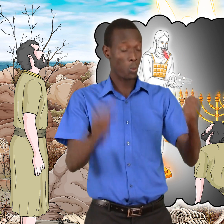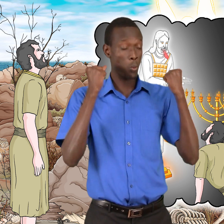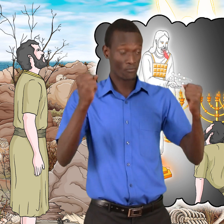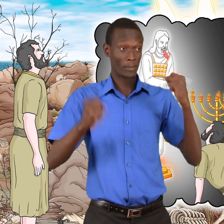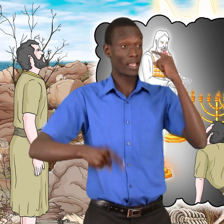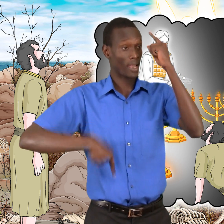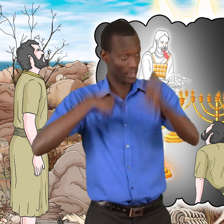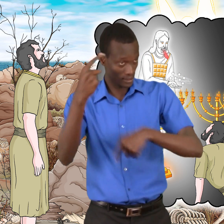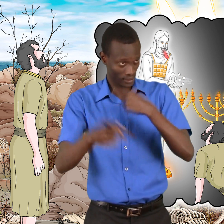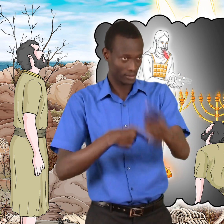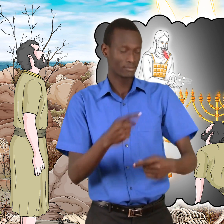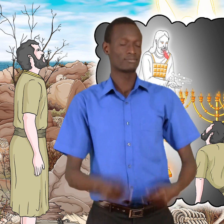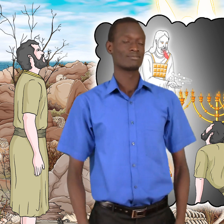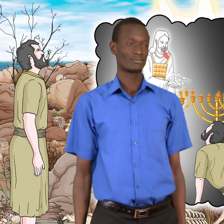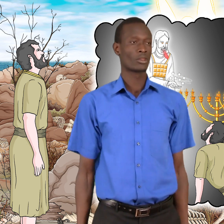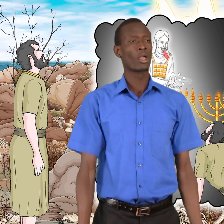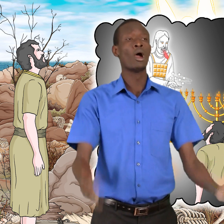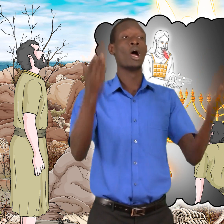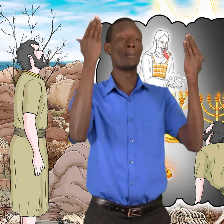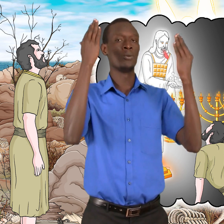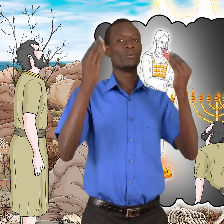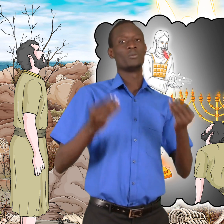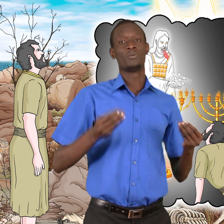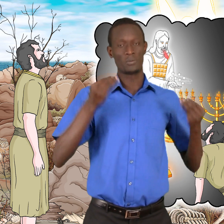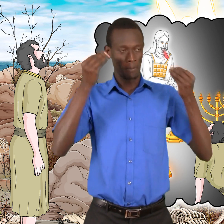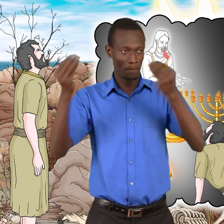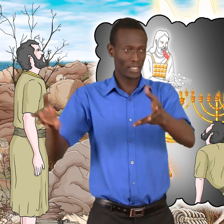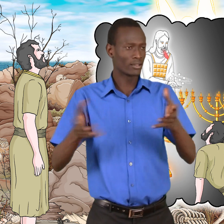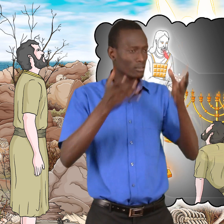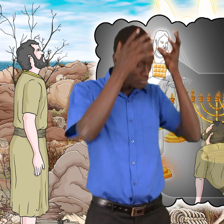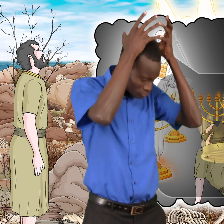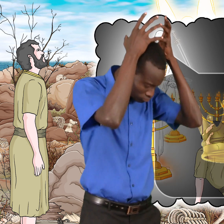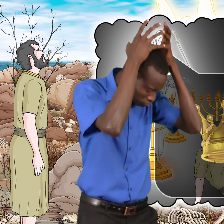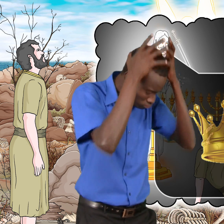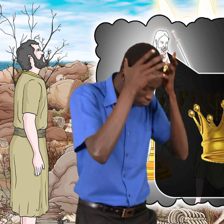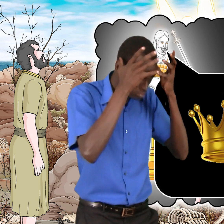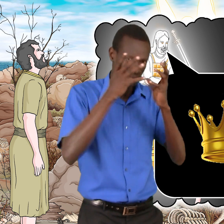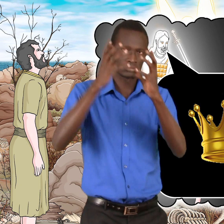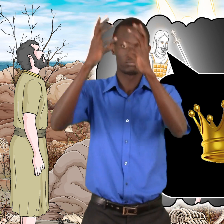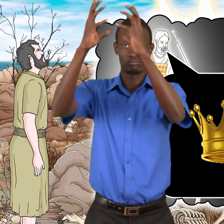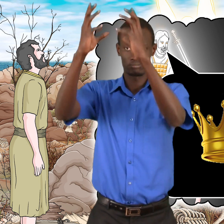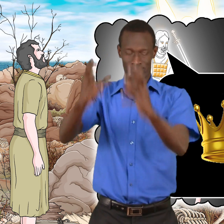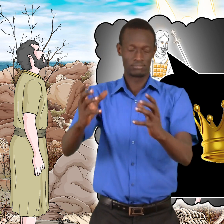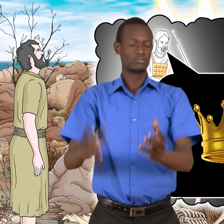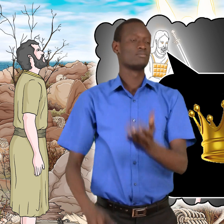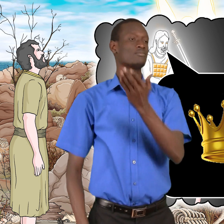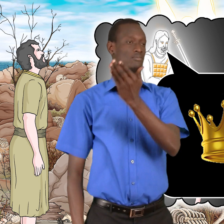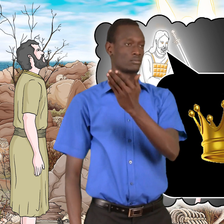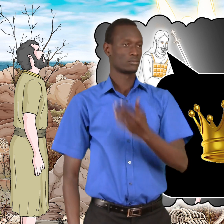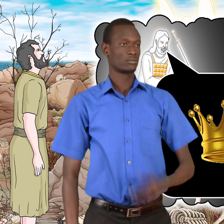I am coming soon.